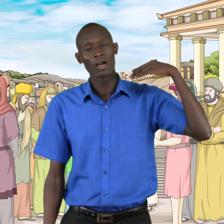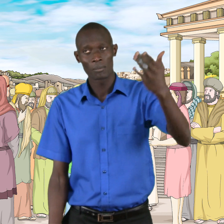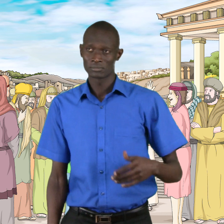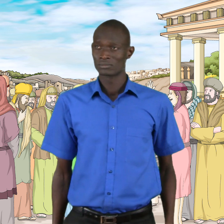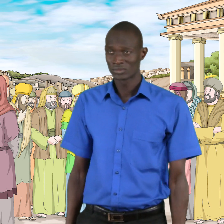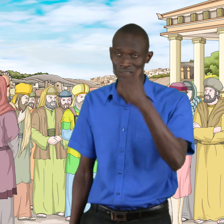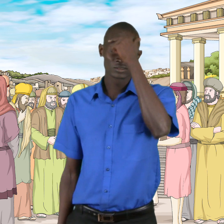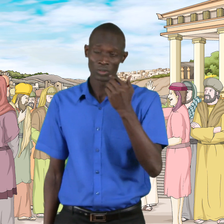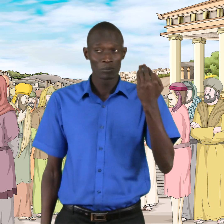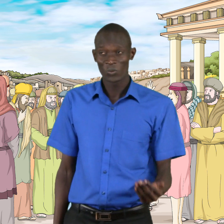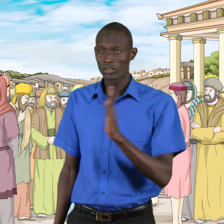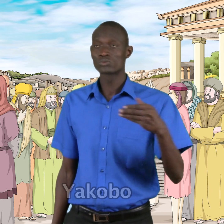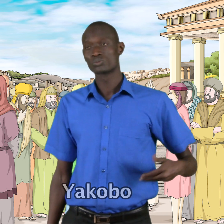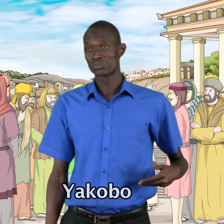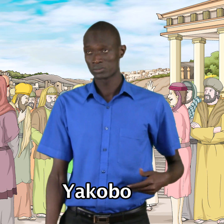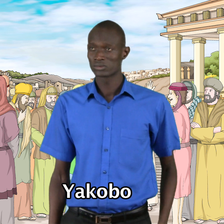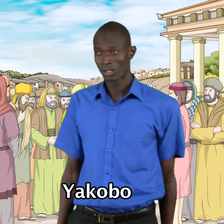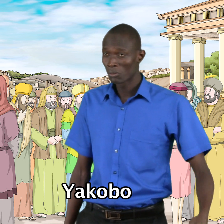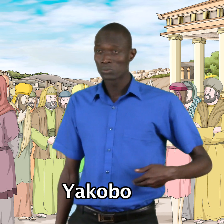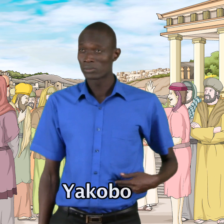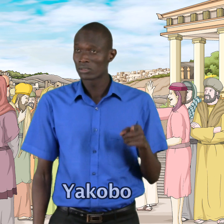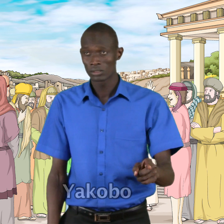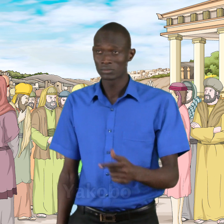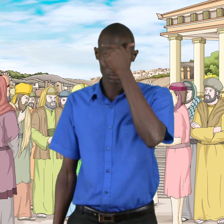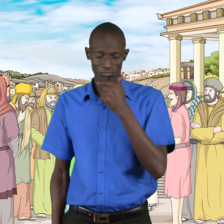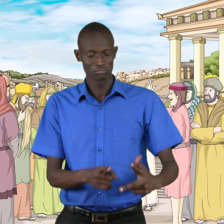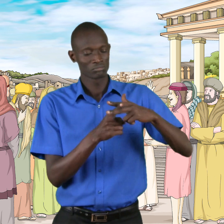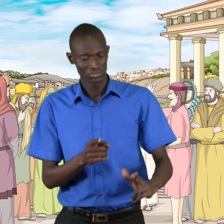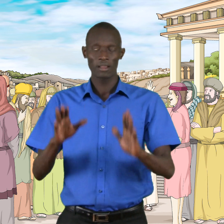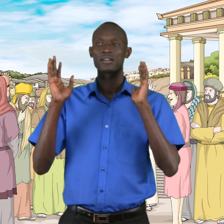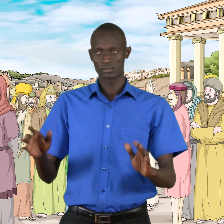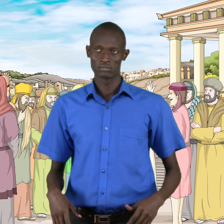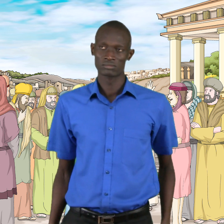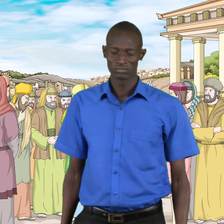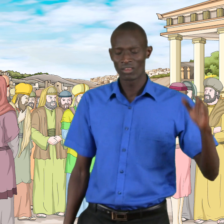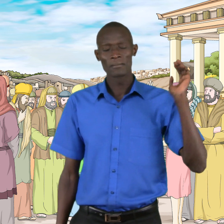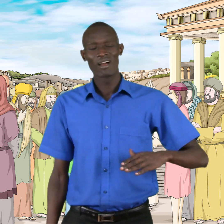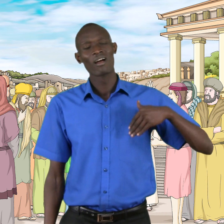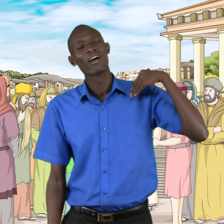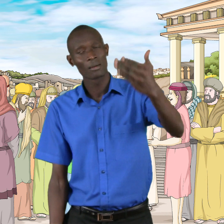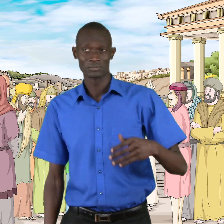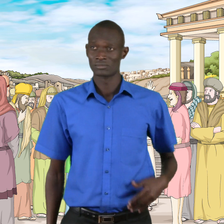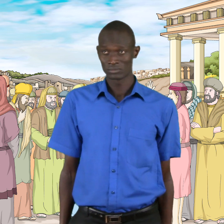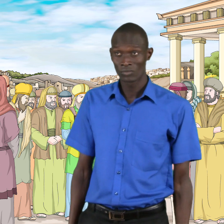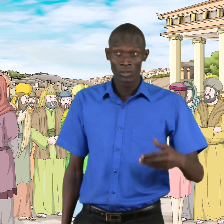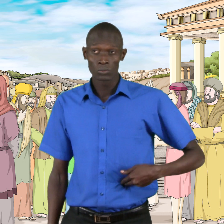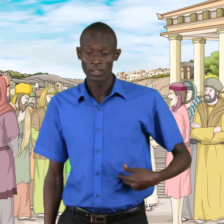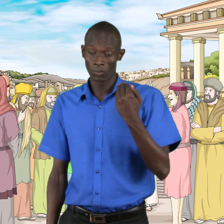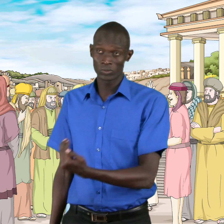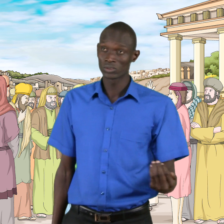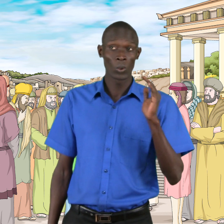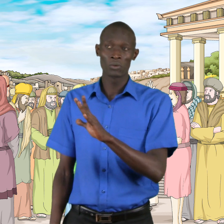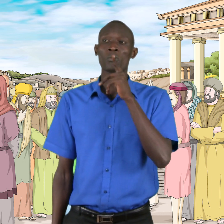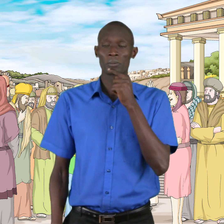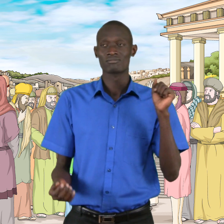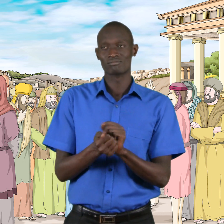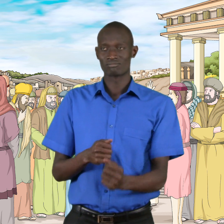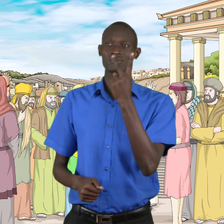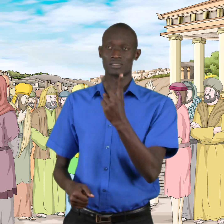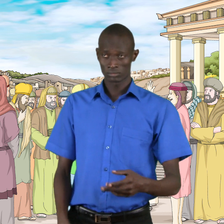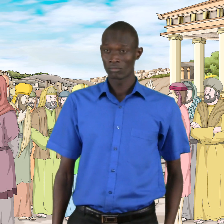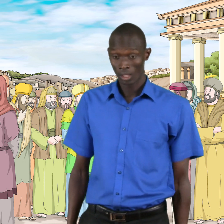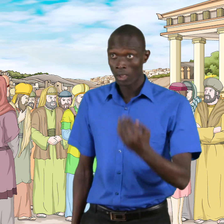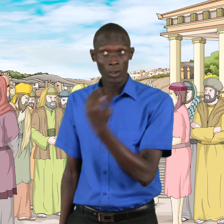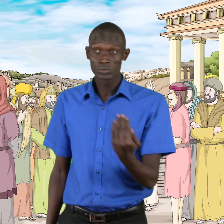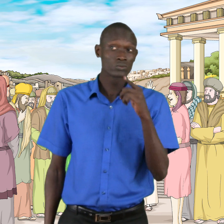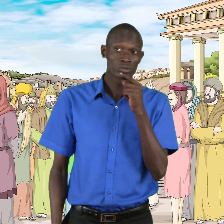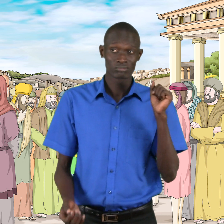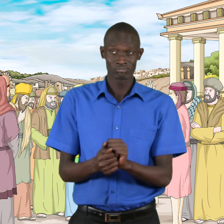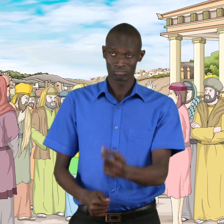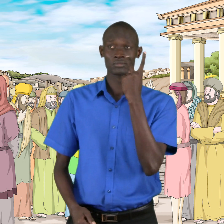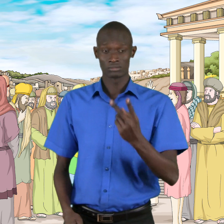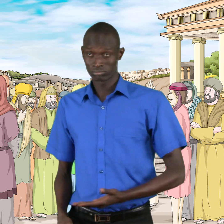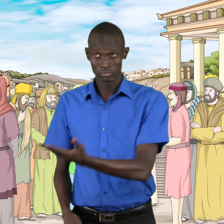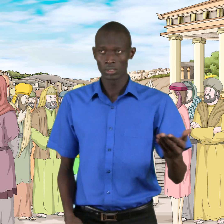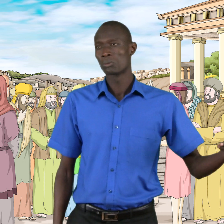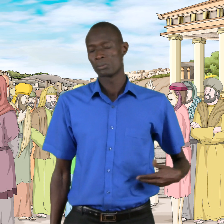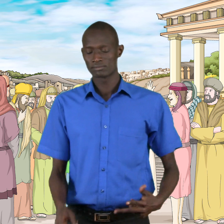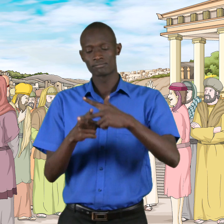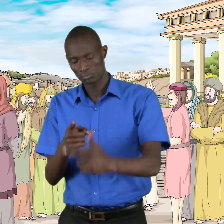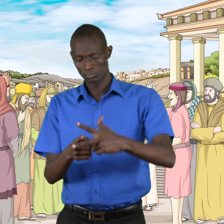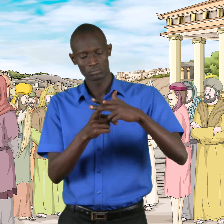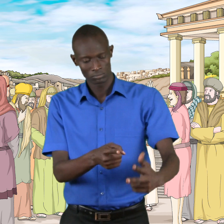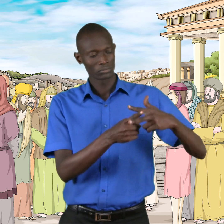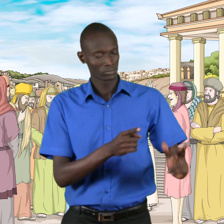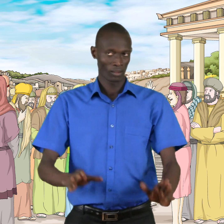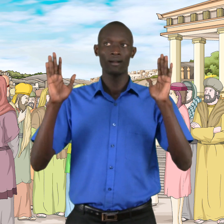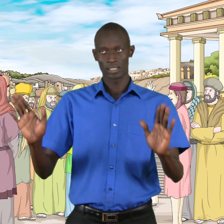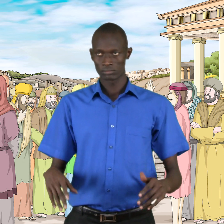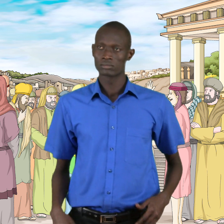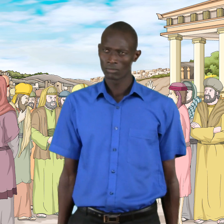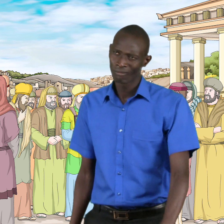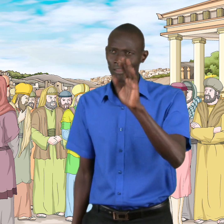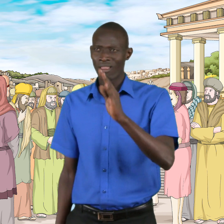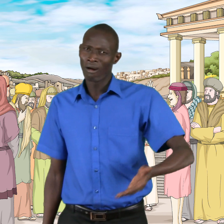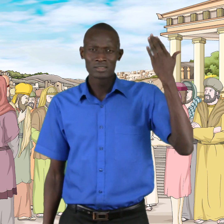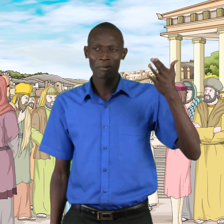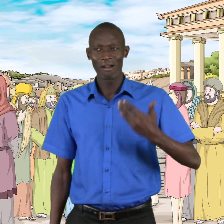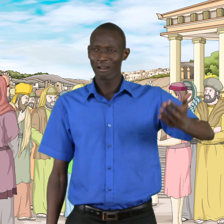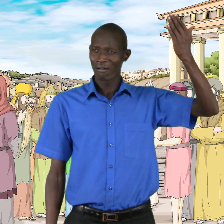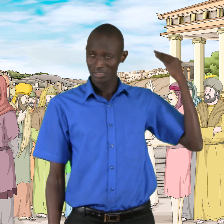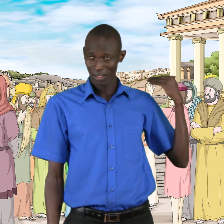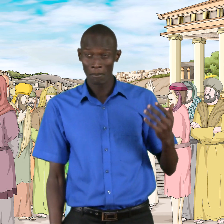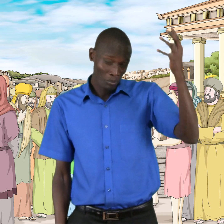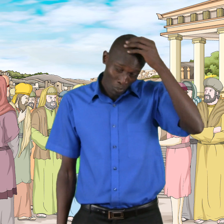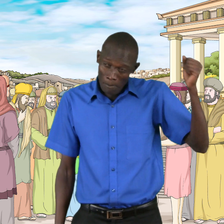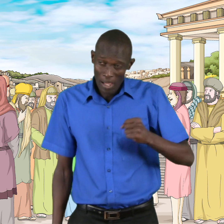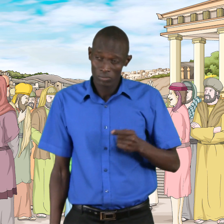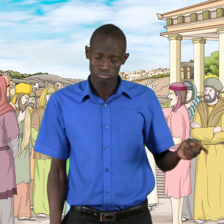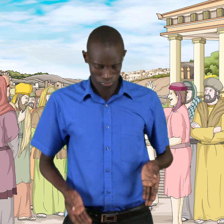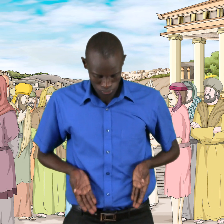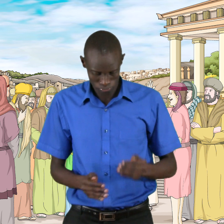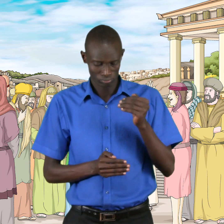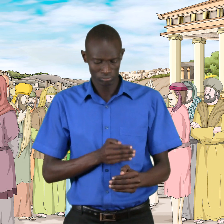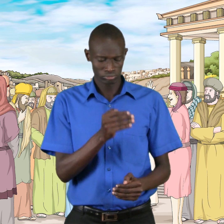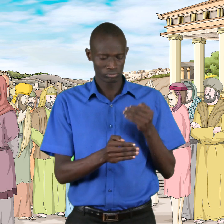And Isaac became the father of Jacob, and Jacob of the twelve patriarchs.